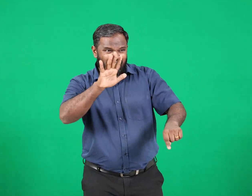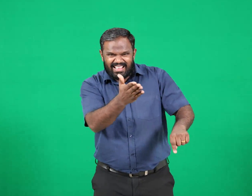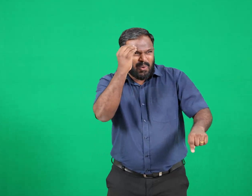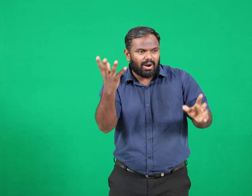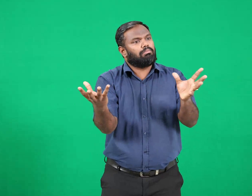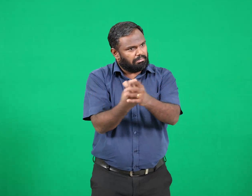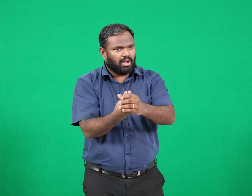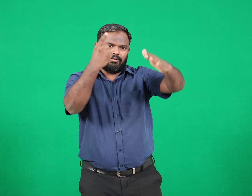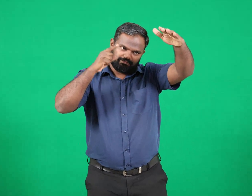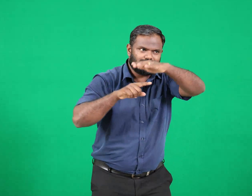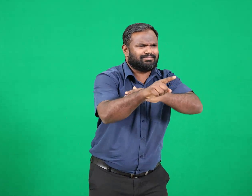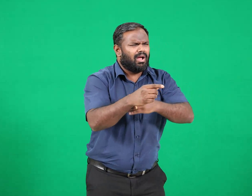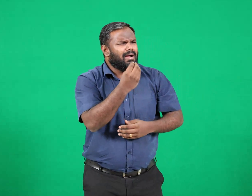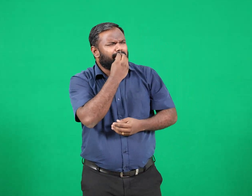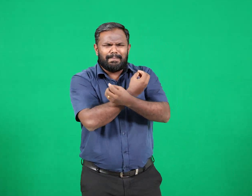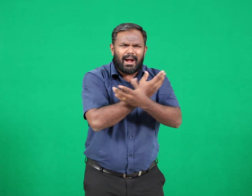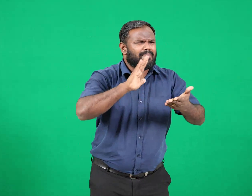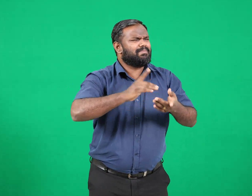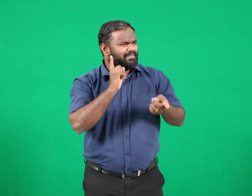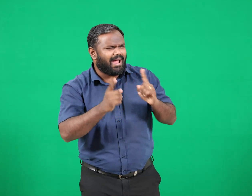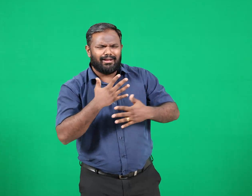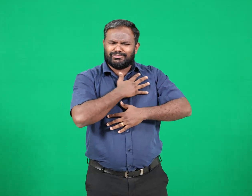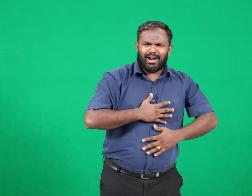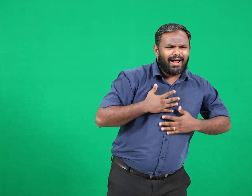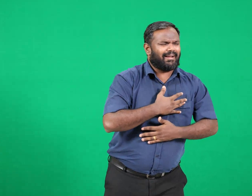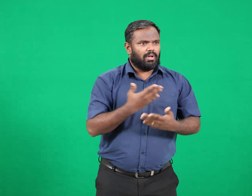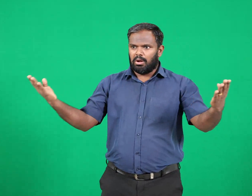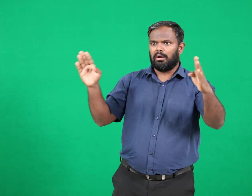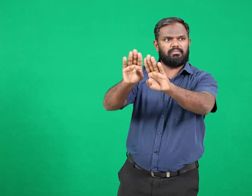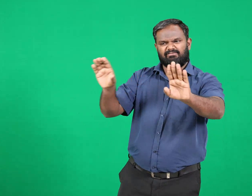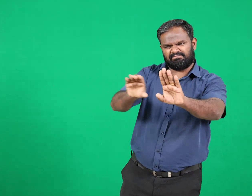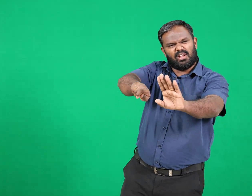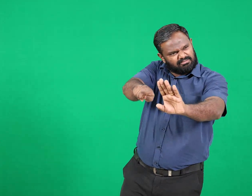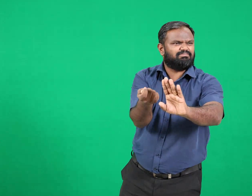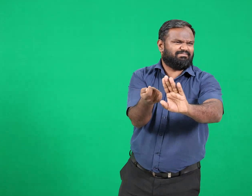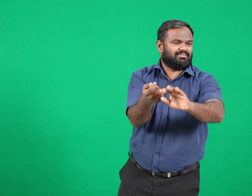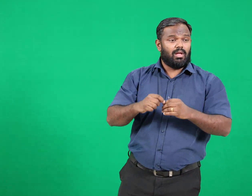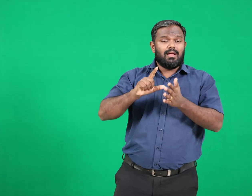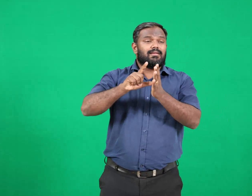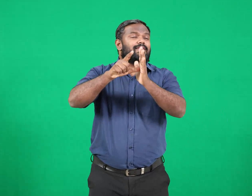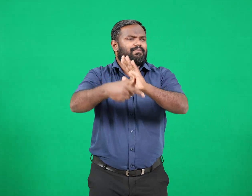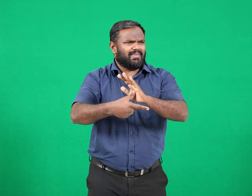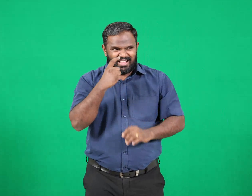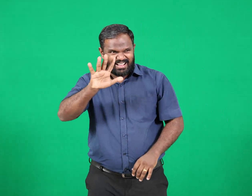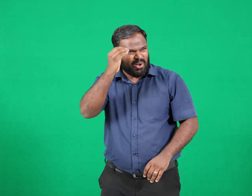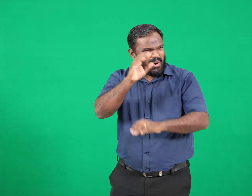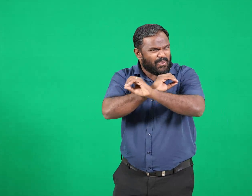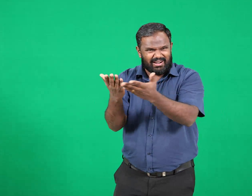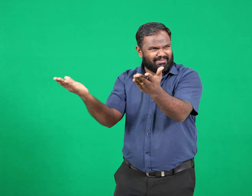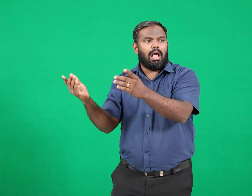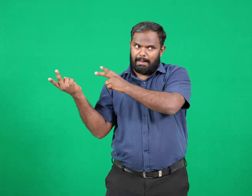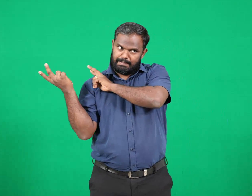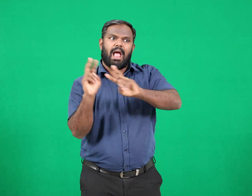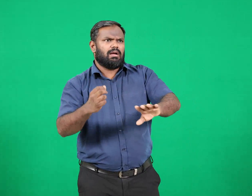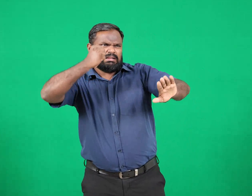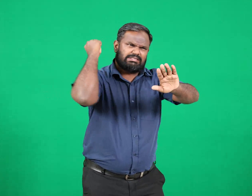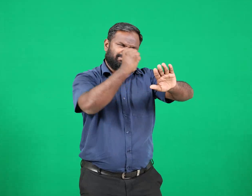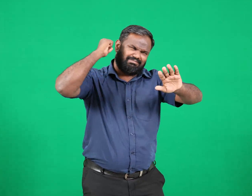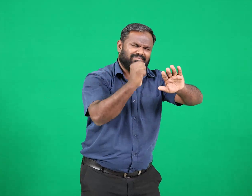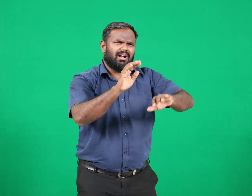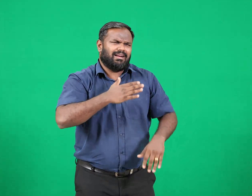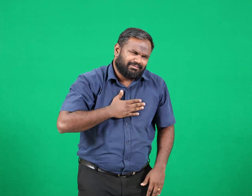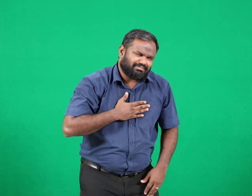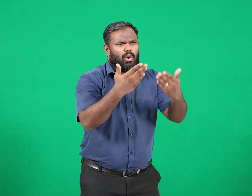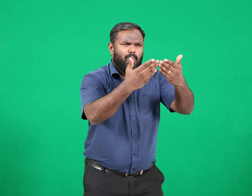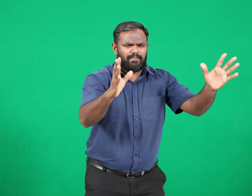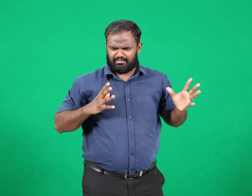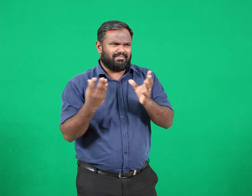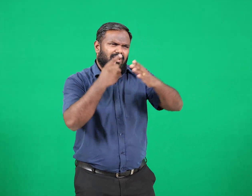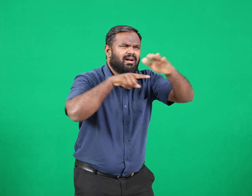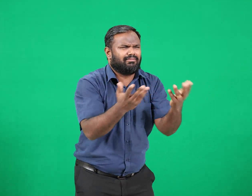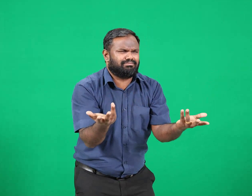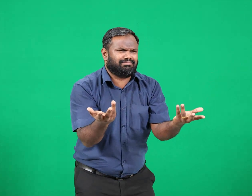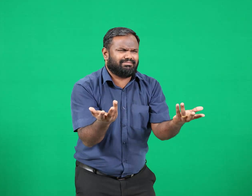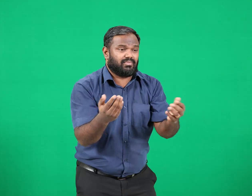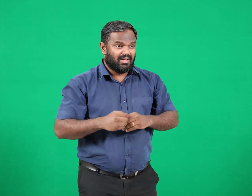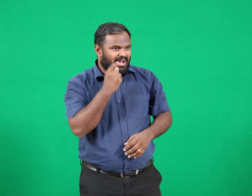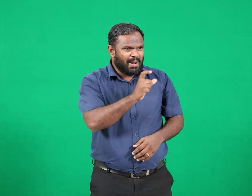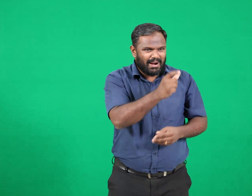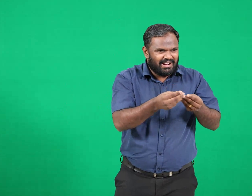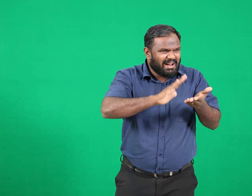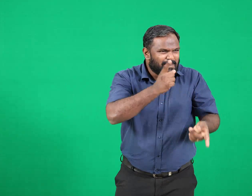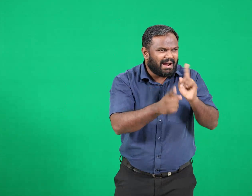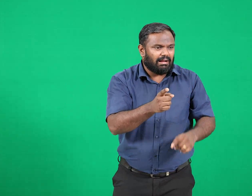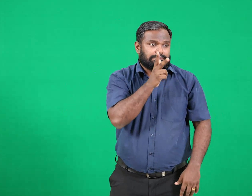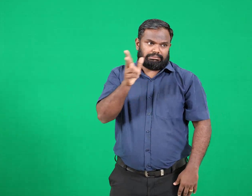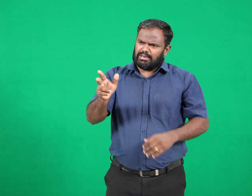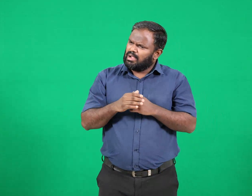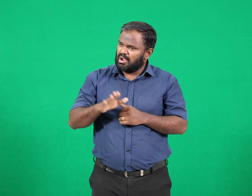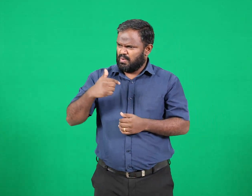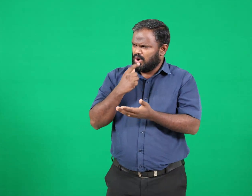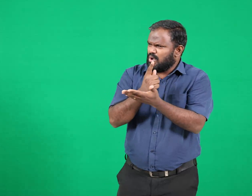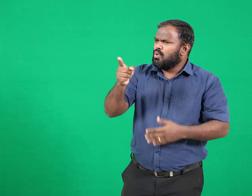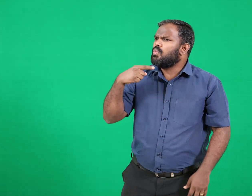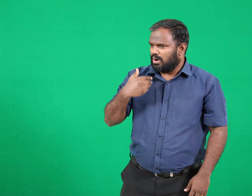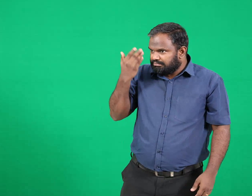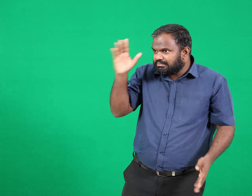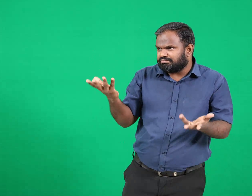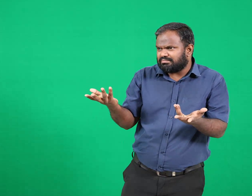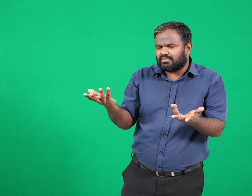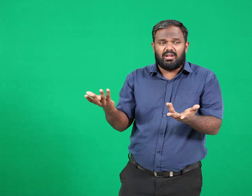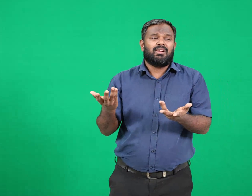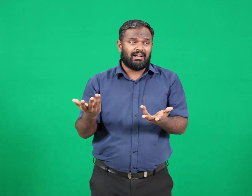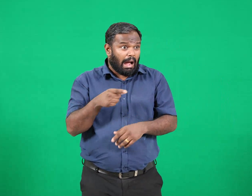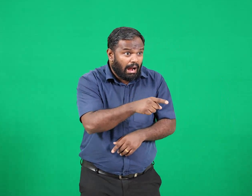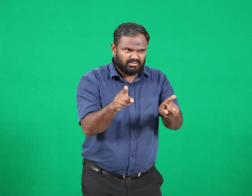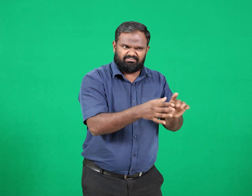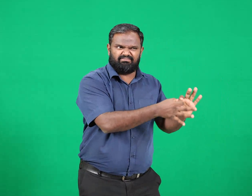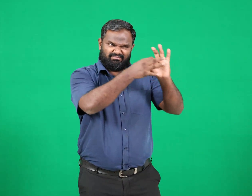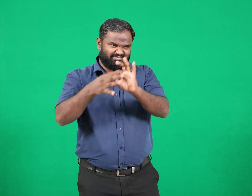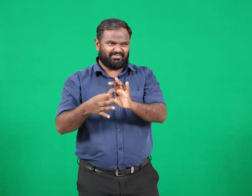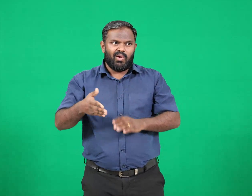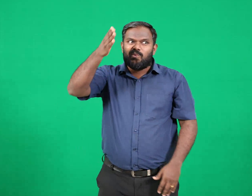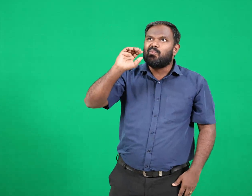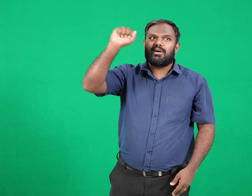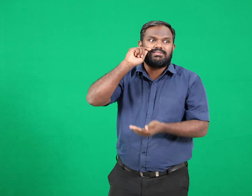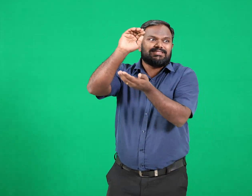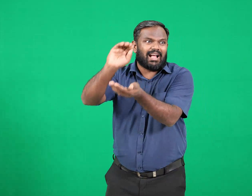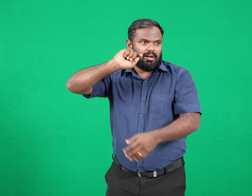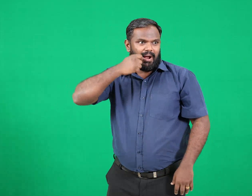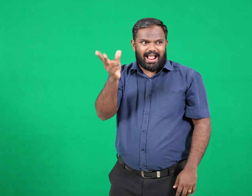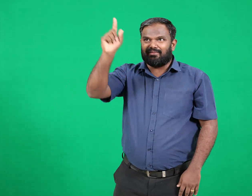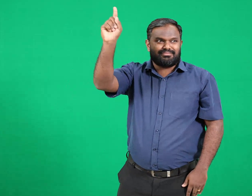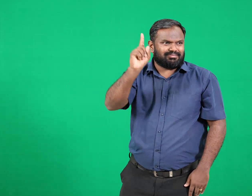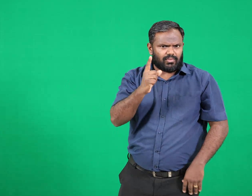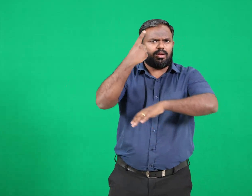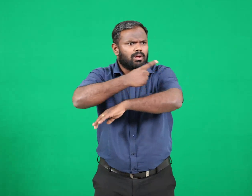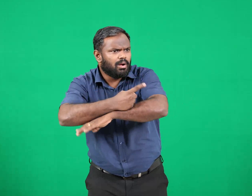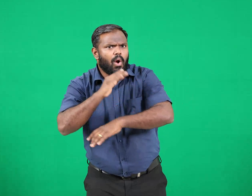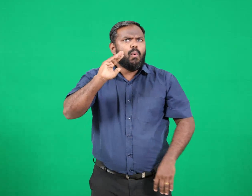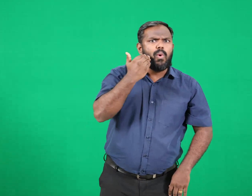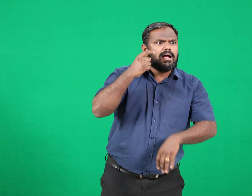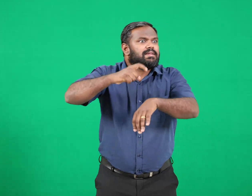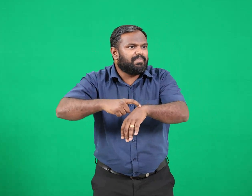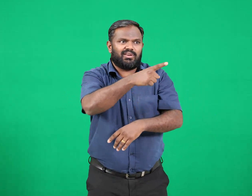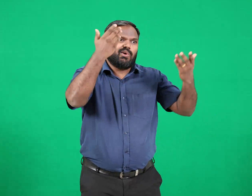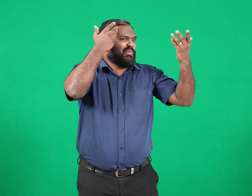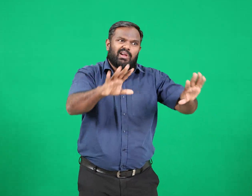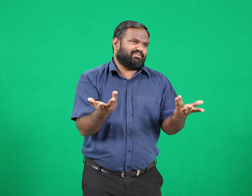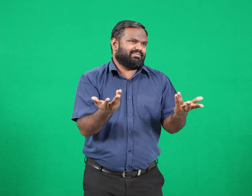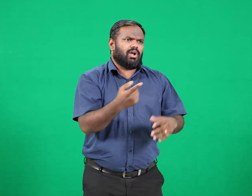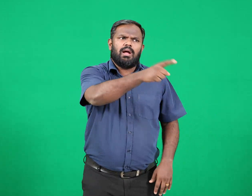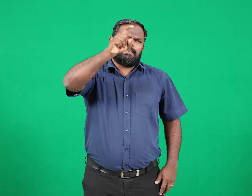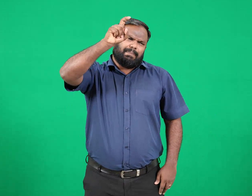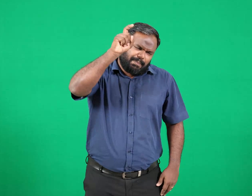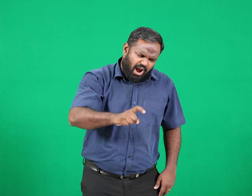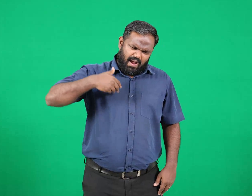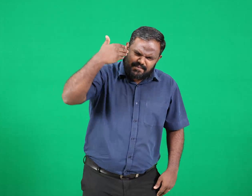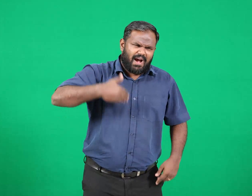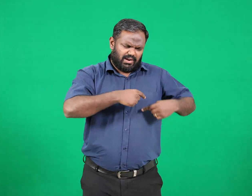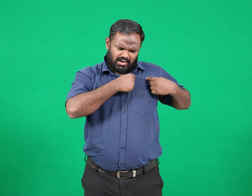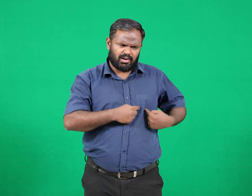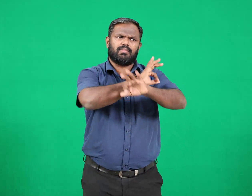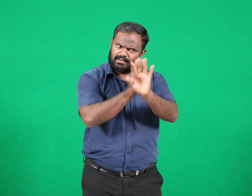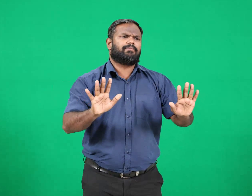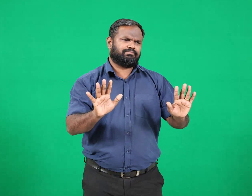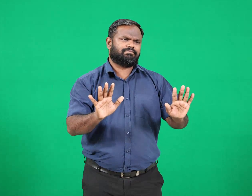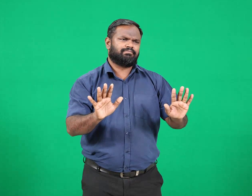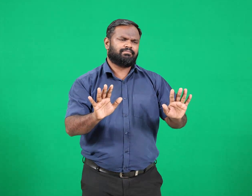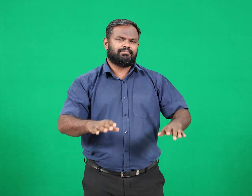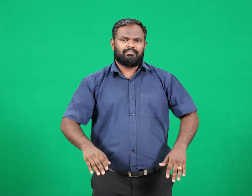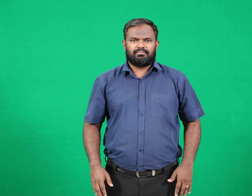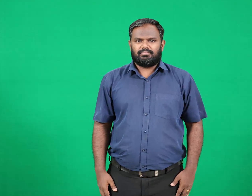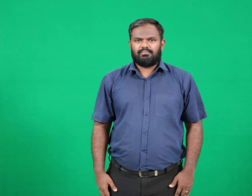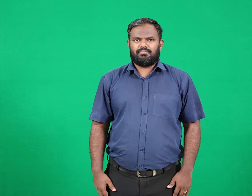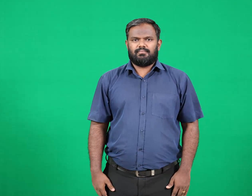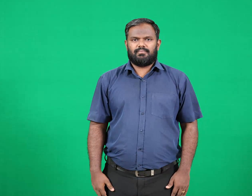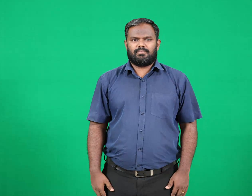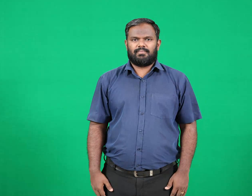Those who were ready went in with him to the wedding banquet, and the door was shut. Later the other virgins arrived and said, ' Lord, lord, open the door for us!' But he replied, ' Truly I tell you, I do not know you.' Therefore keep watch, because you do not know the day or the hour.